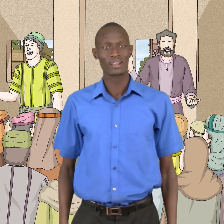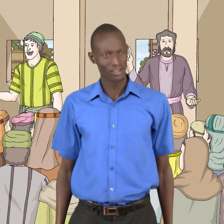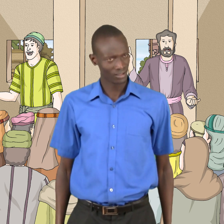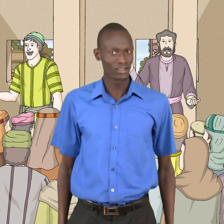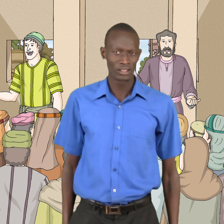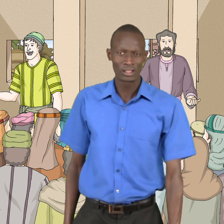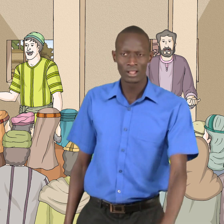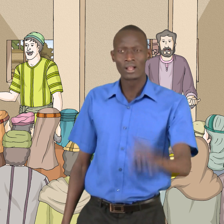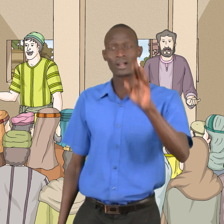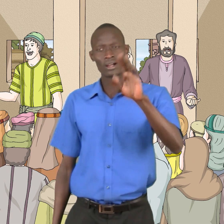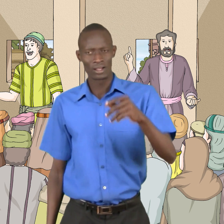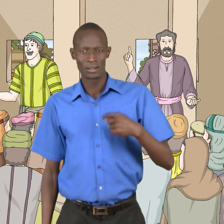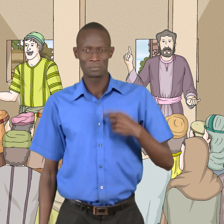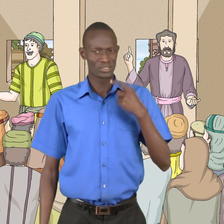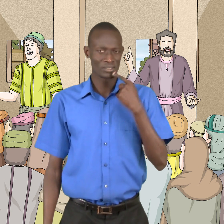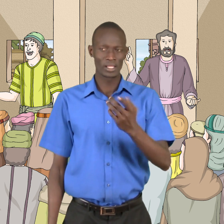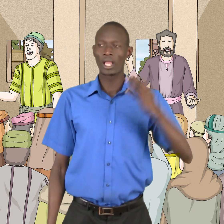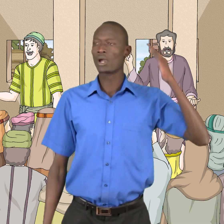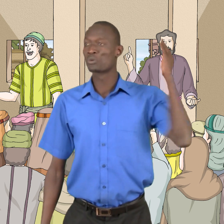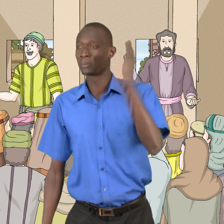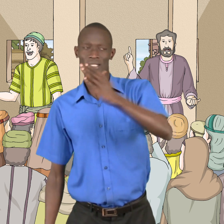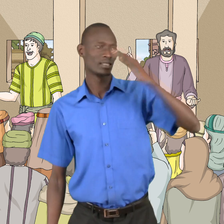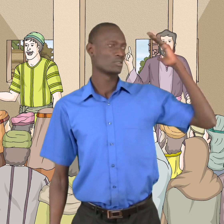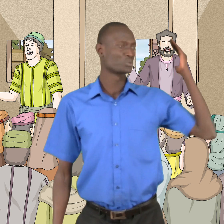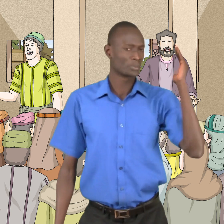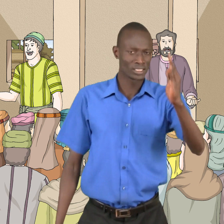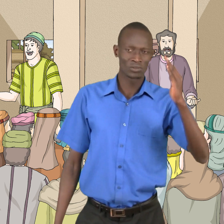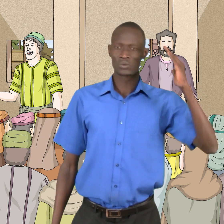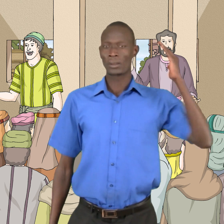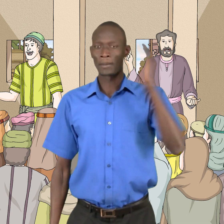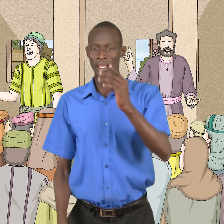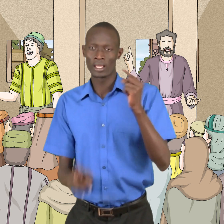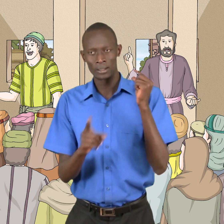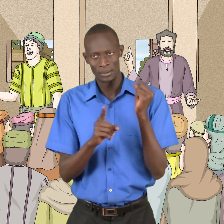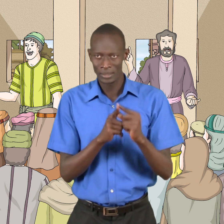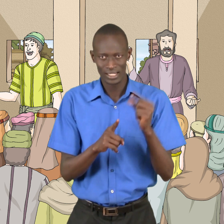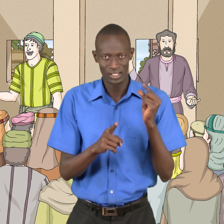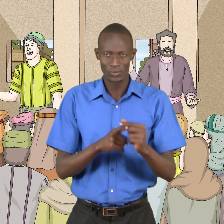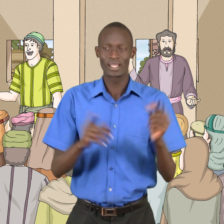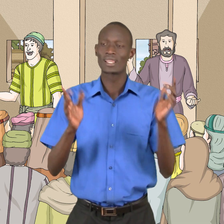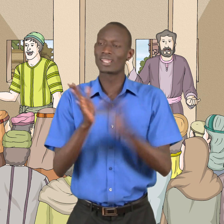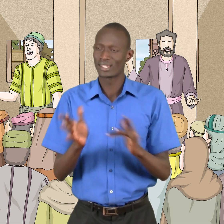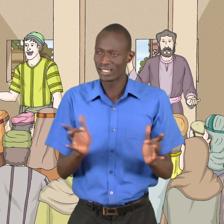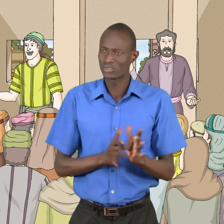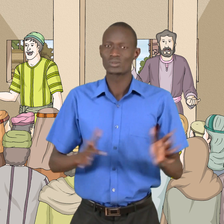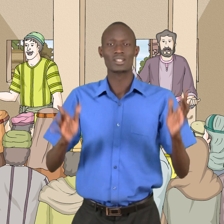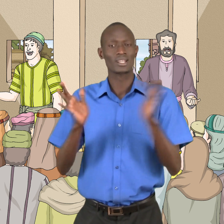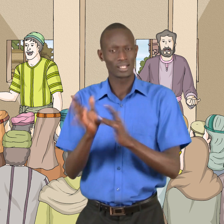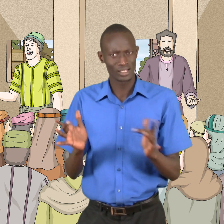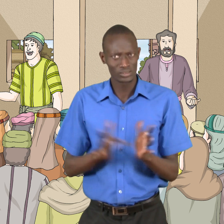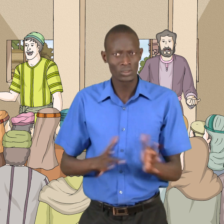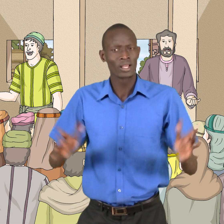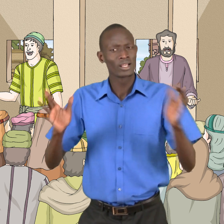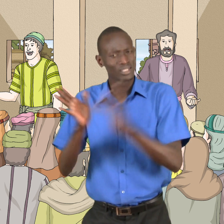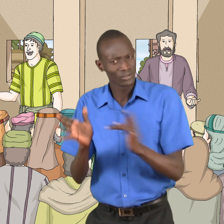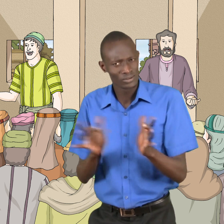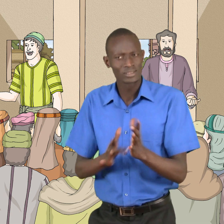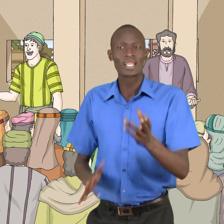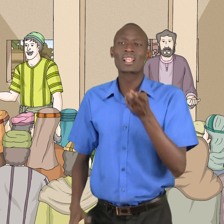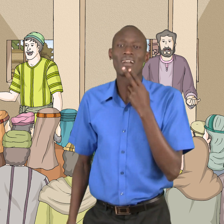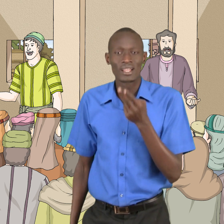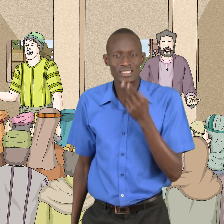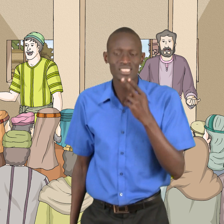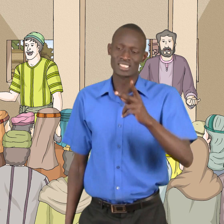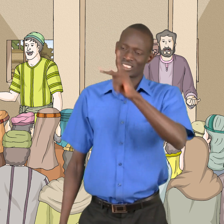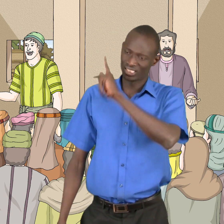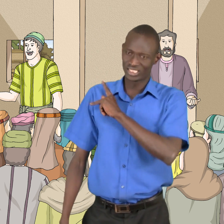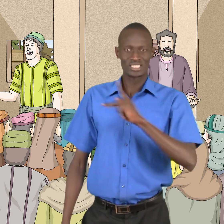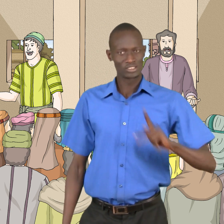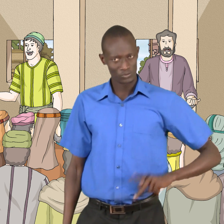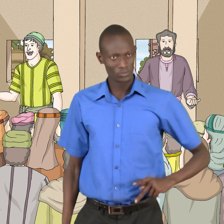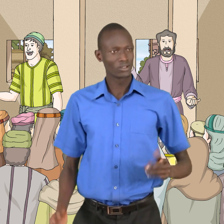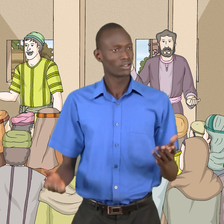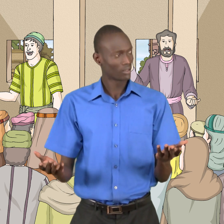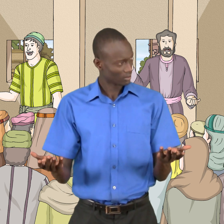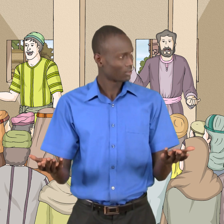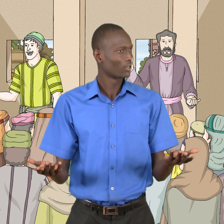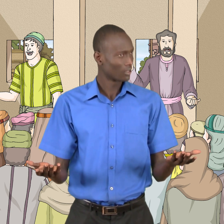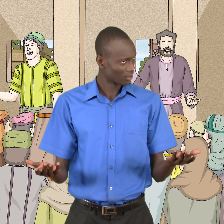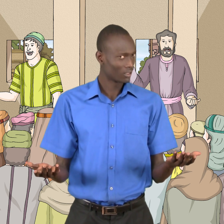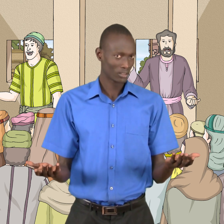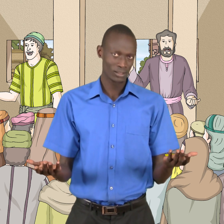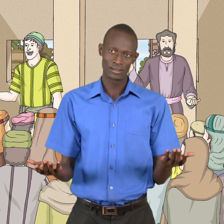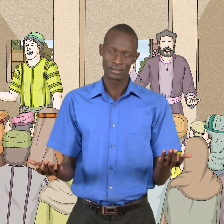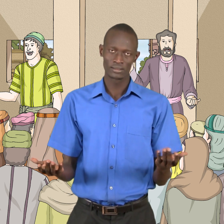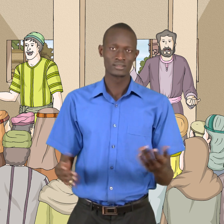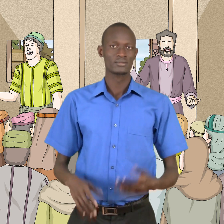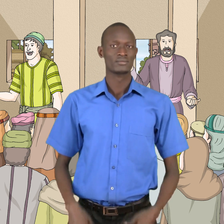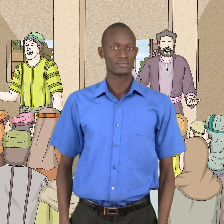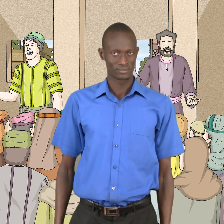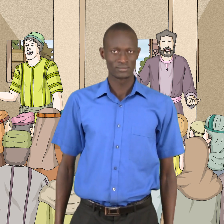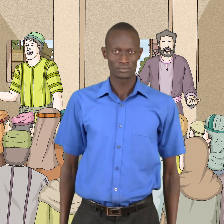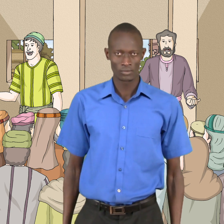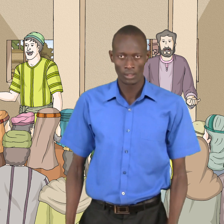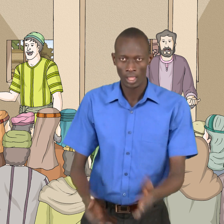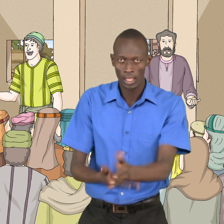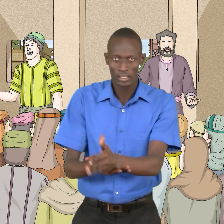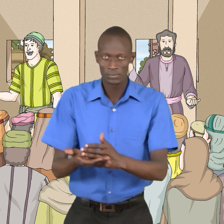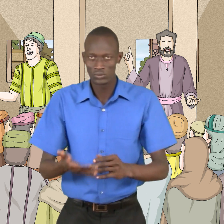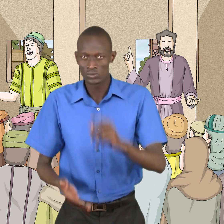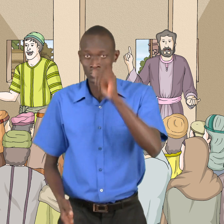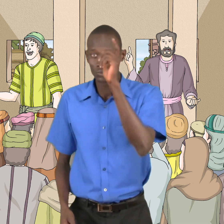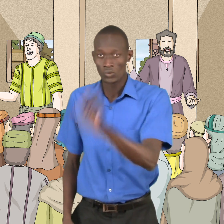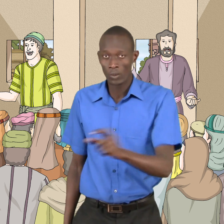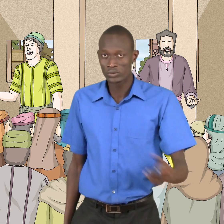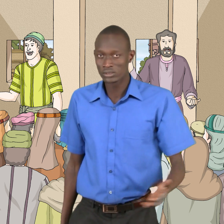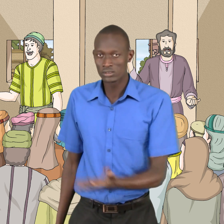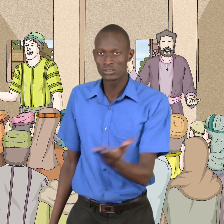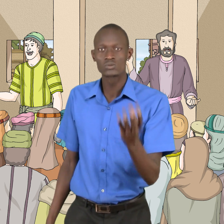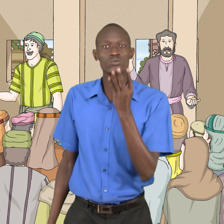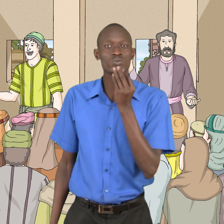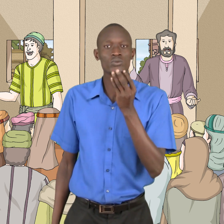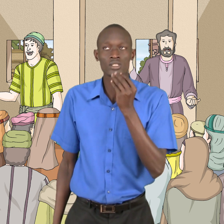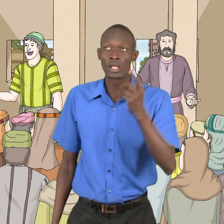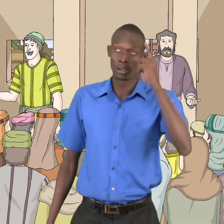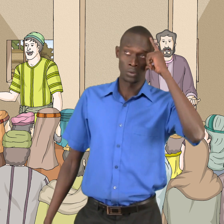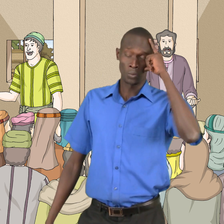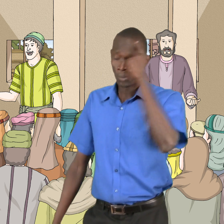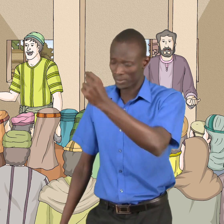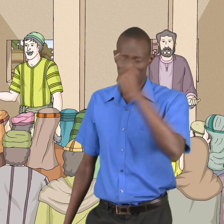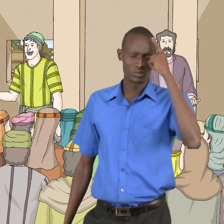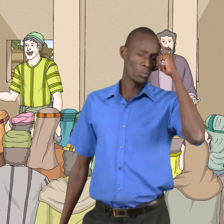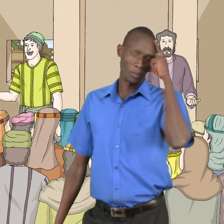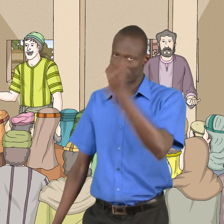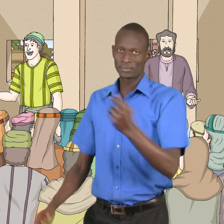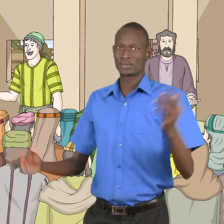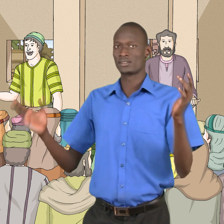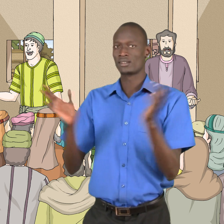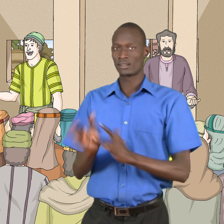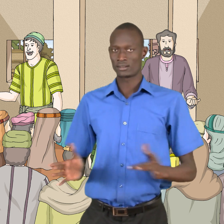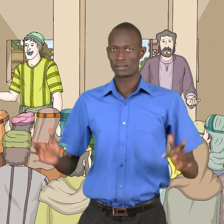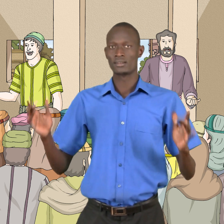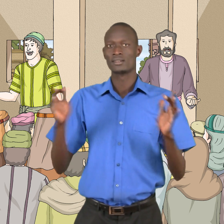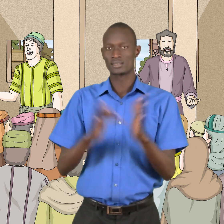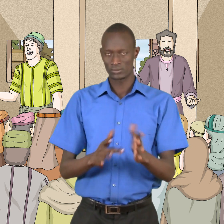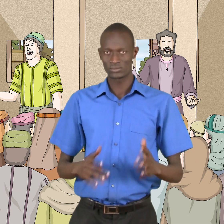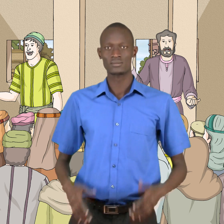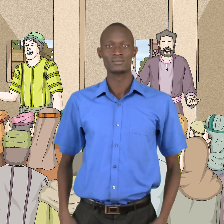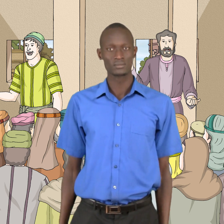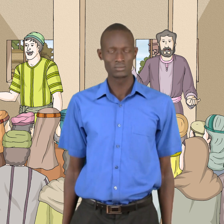“This Jesus I am proclaiming to you is the Christ,” he declared.